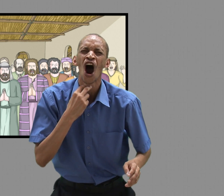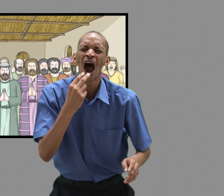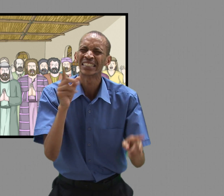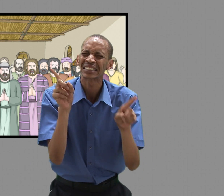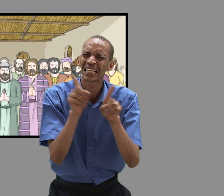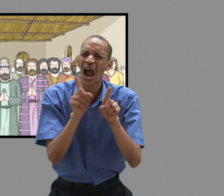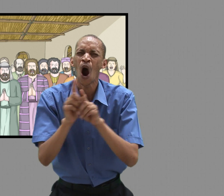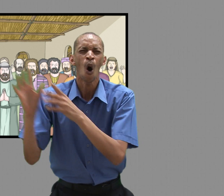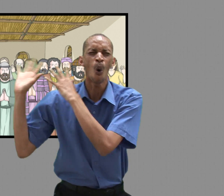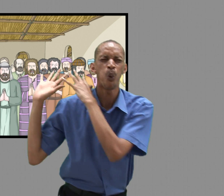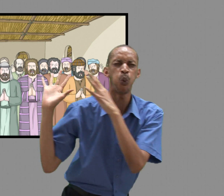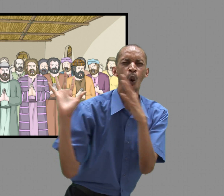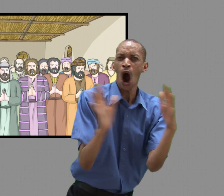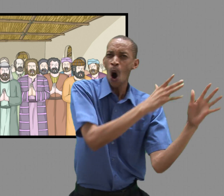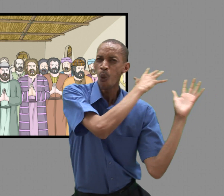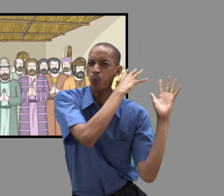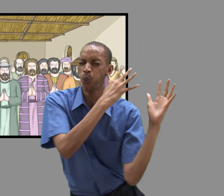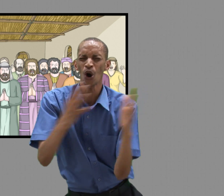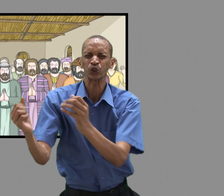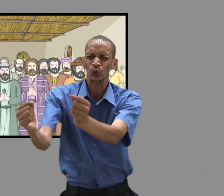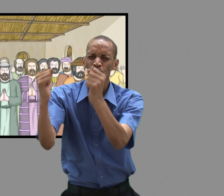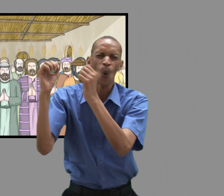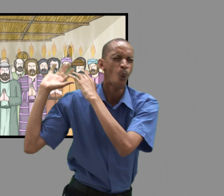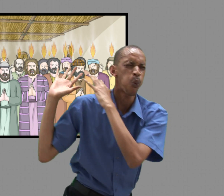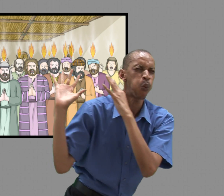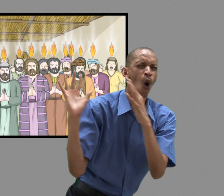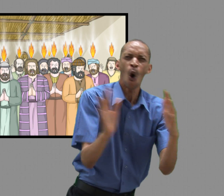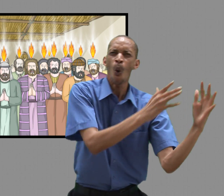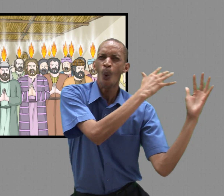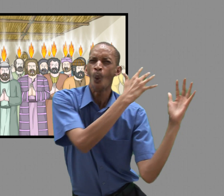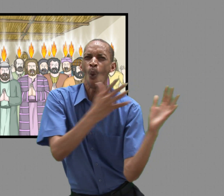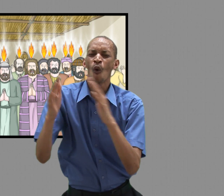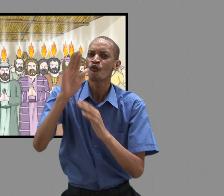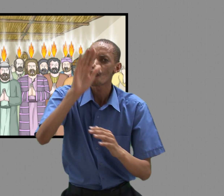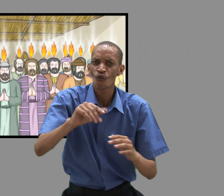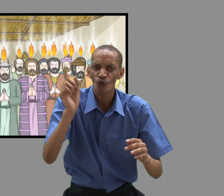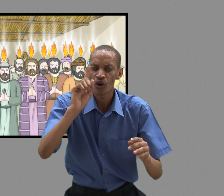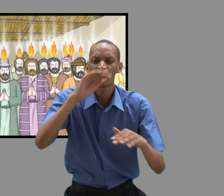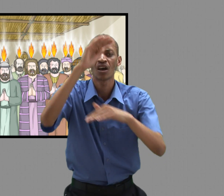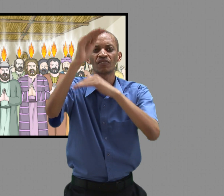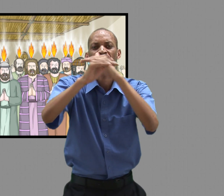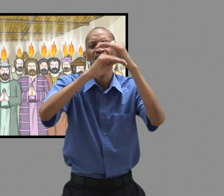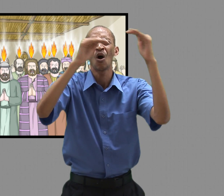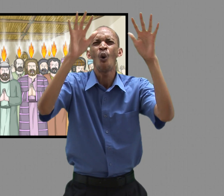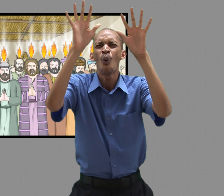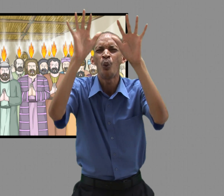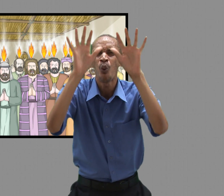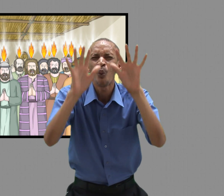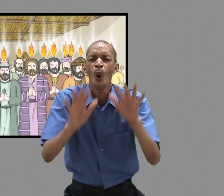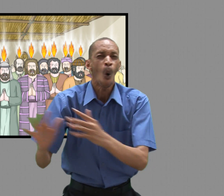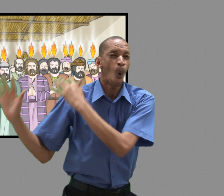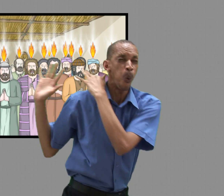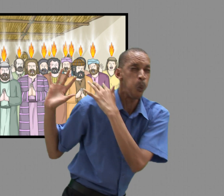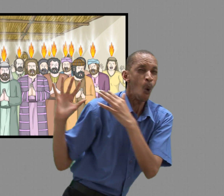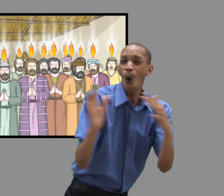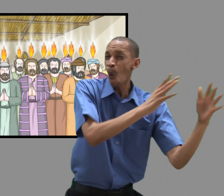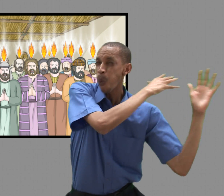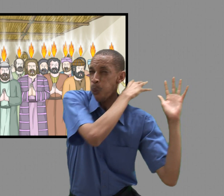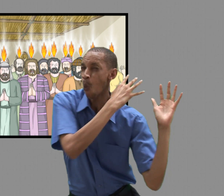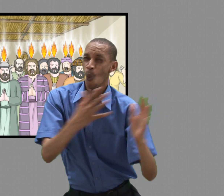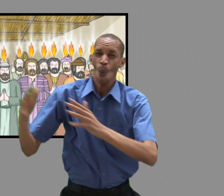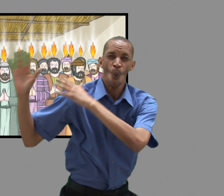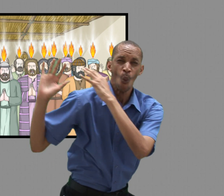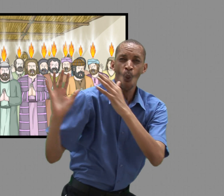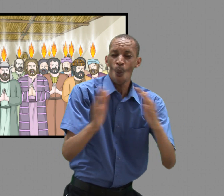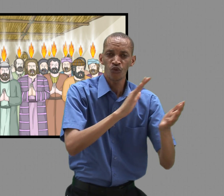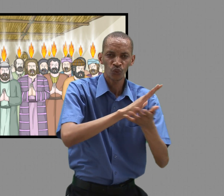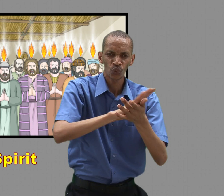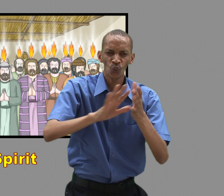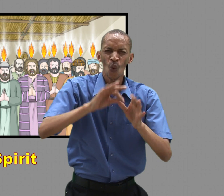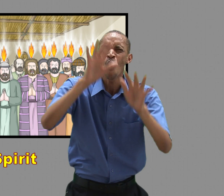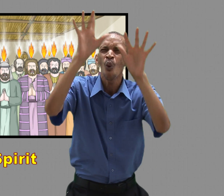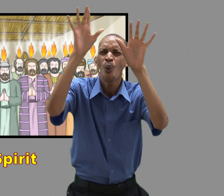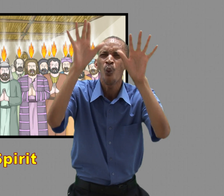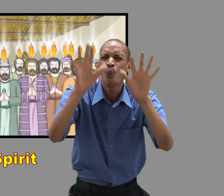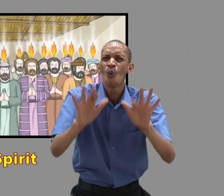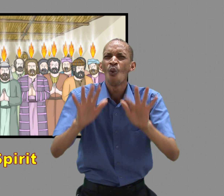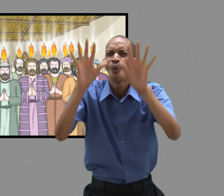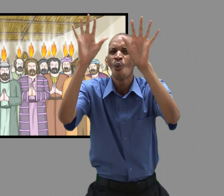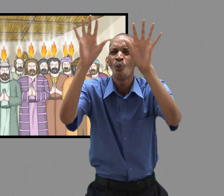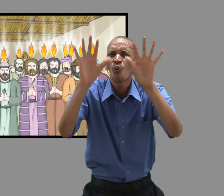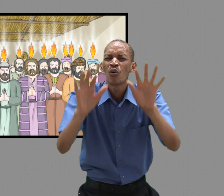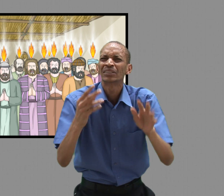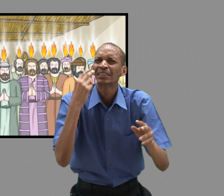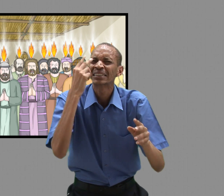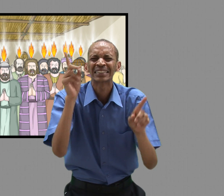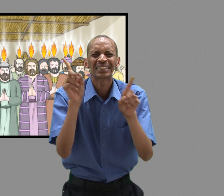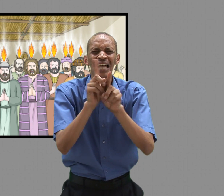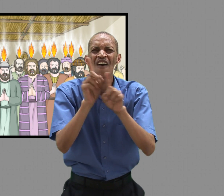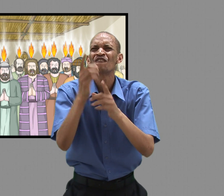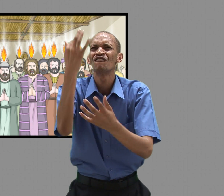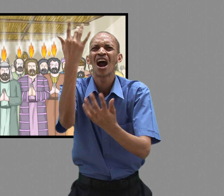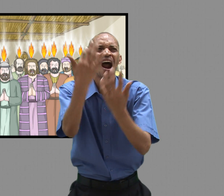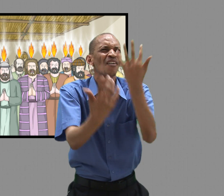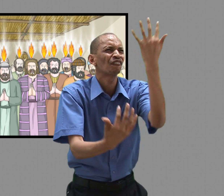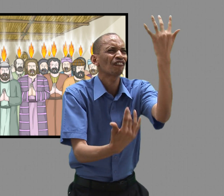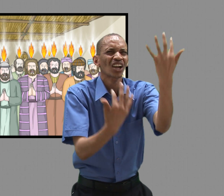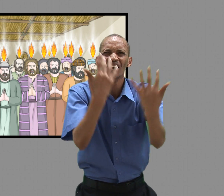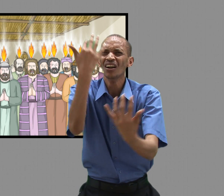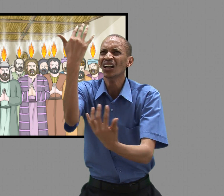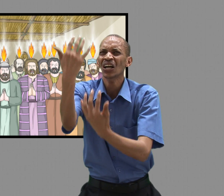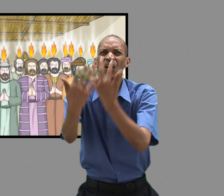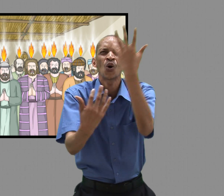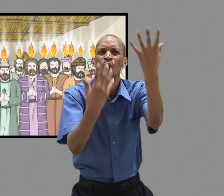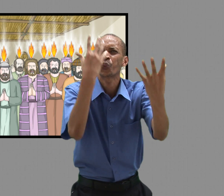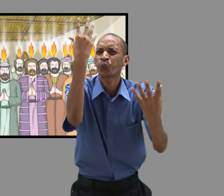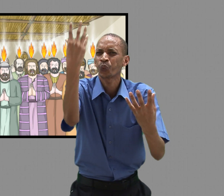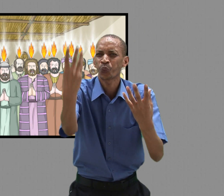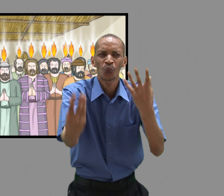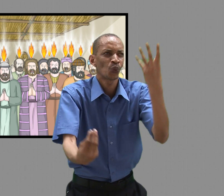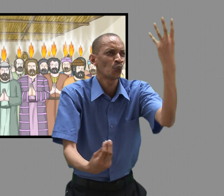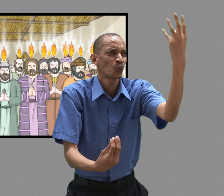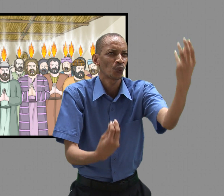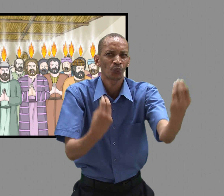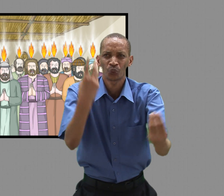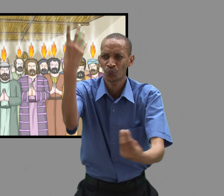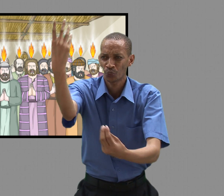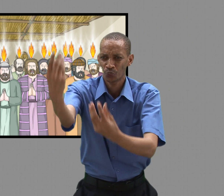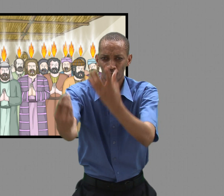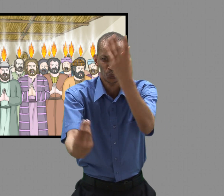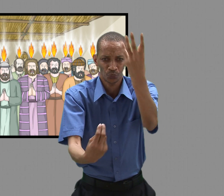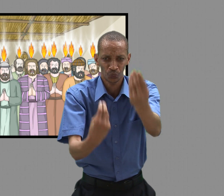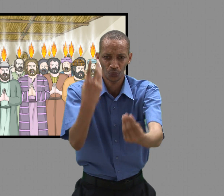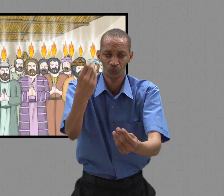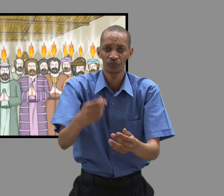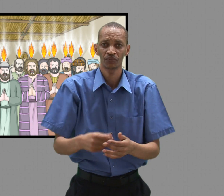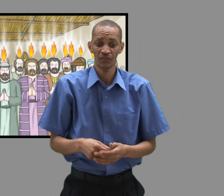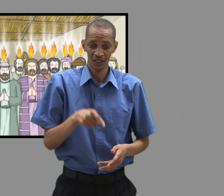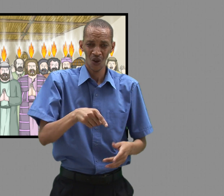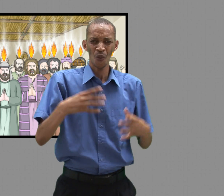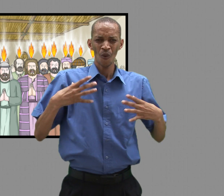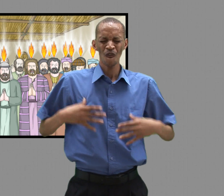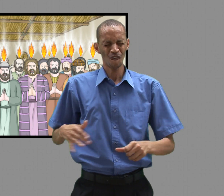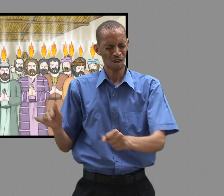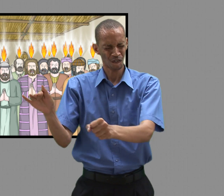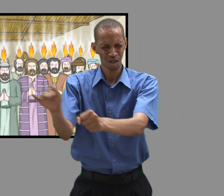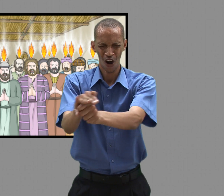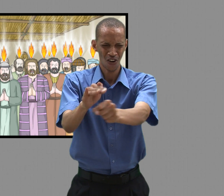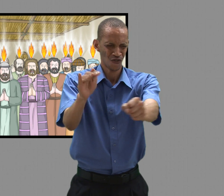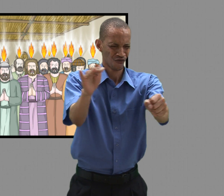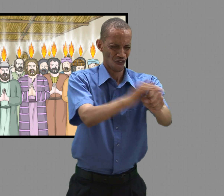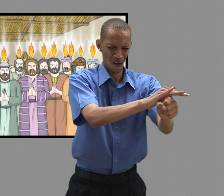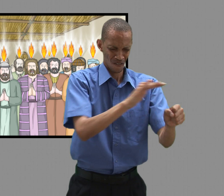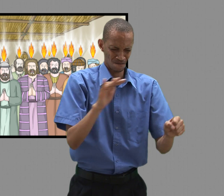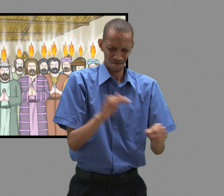They saw tongues like flames of fire that separated and came to rest on each of them. And they were all filled with the Holy Spirit and began to speak in other tongues as the Spirit enabled them.